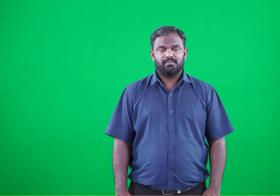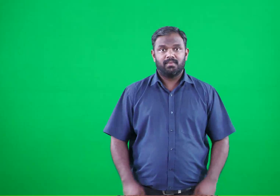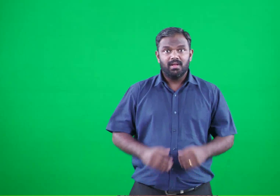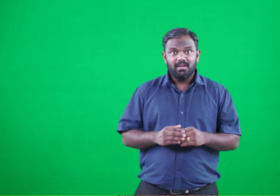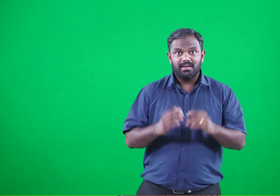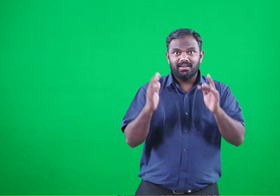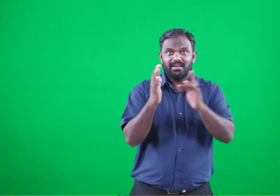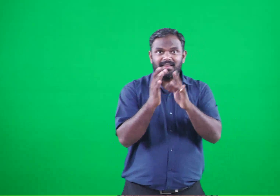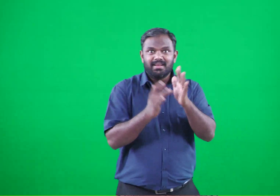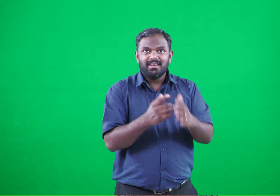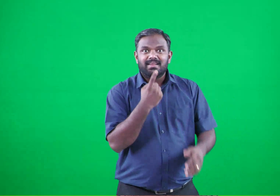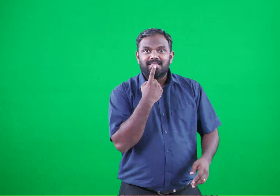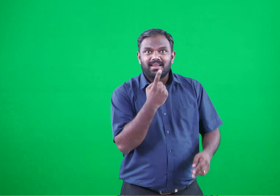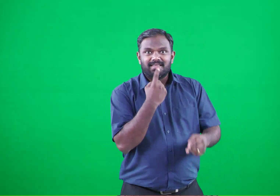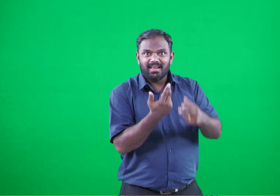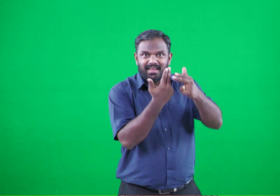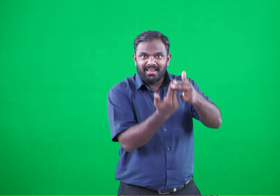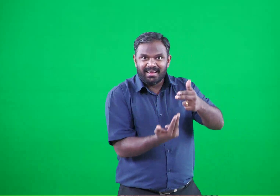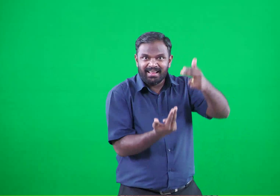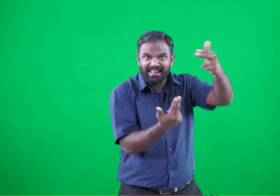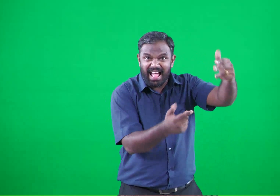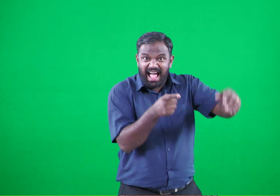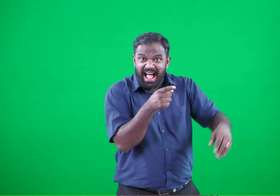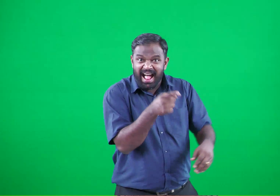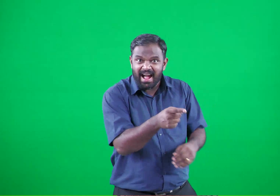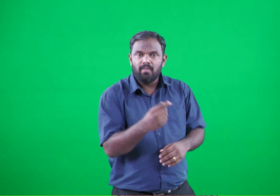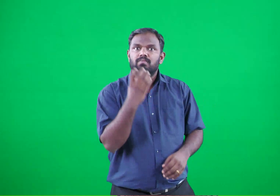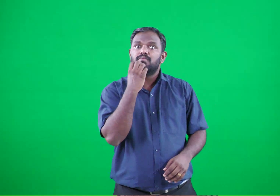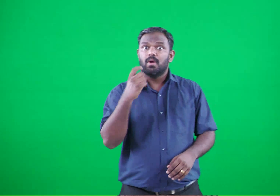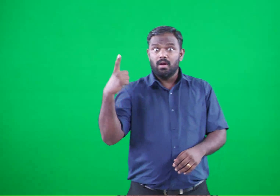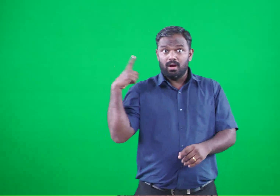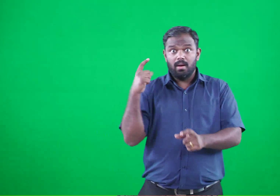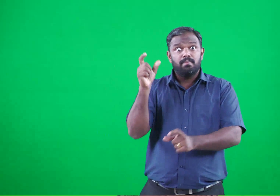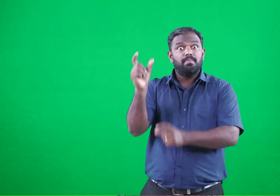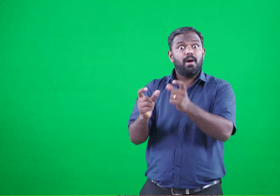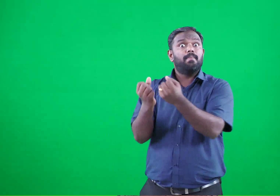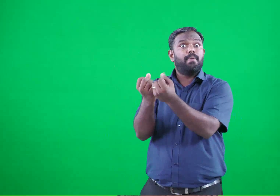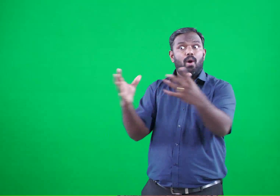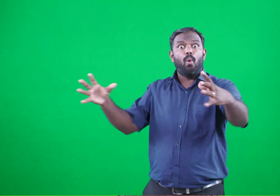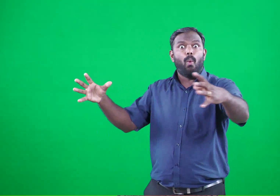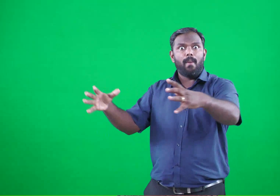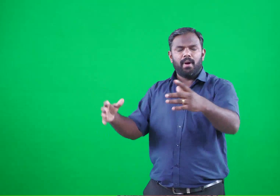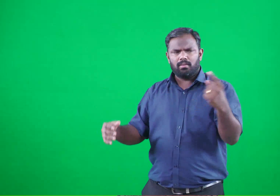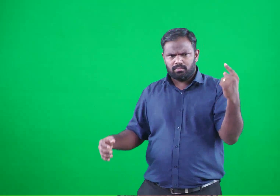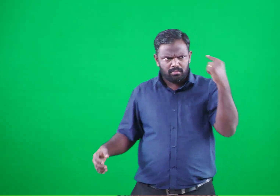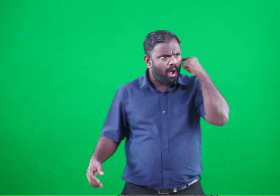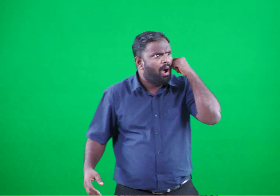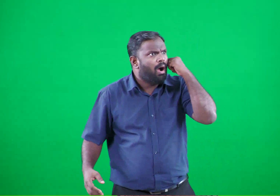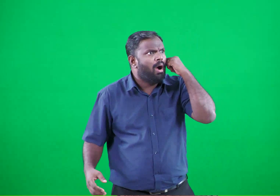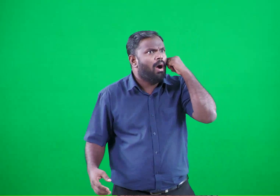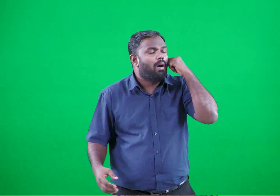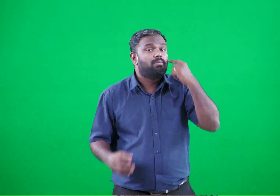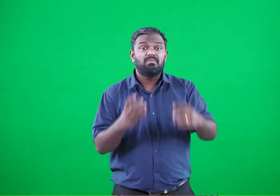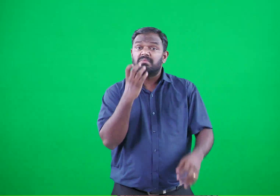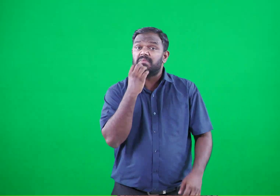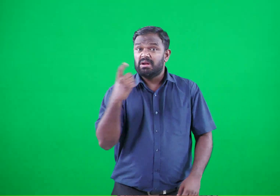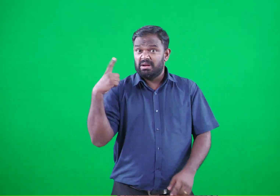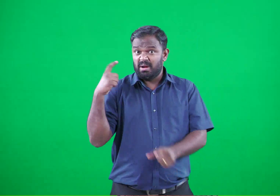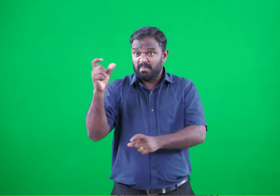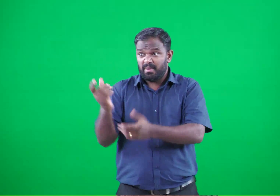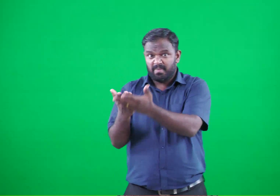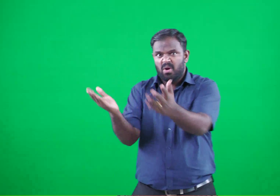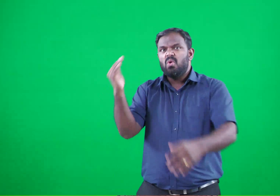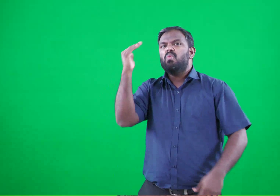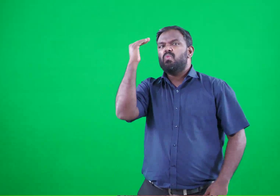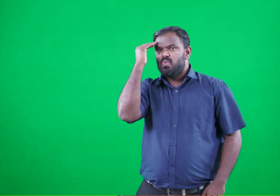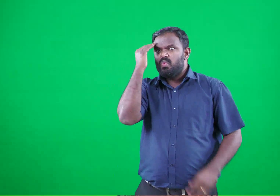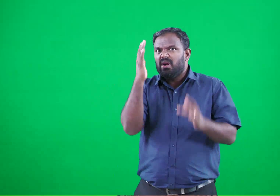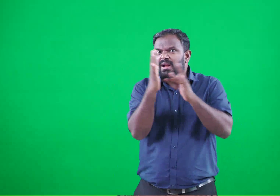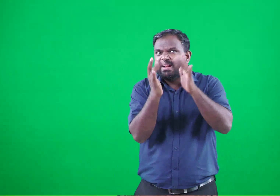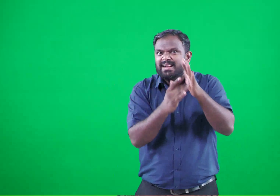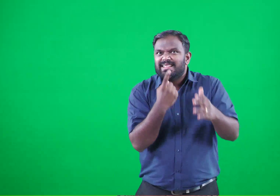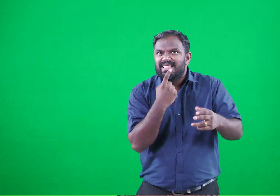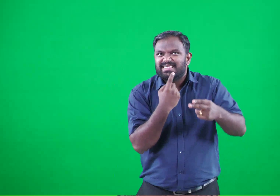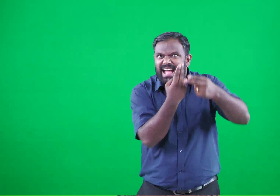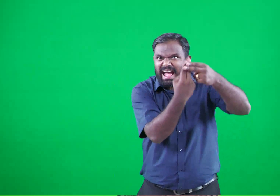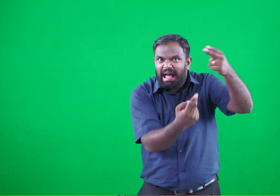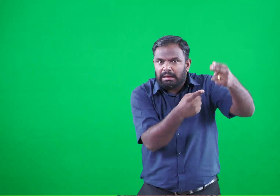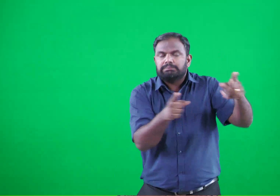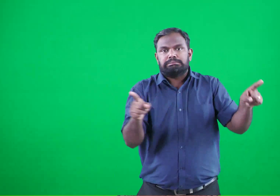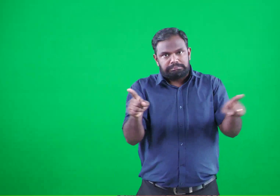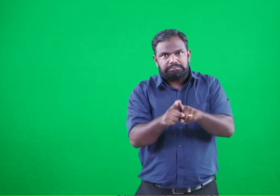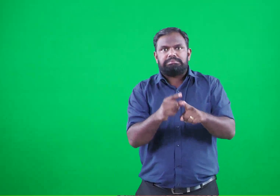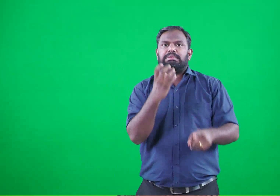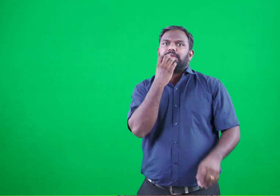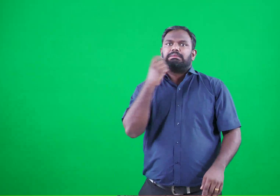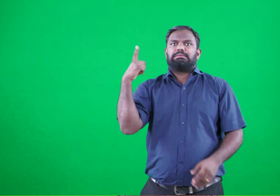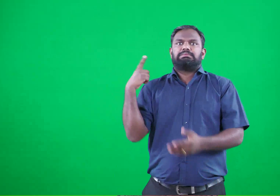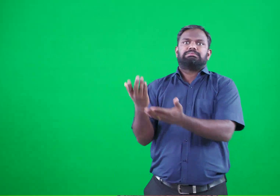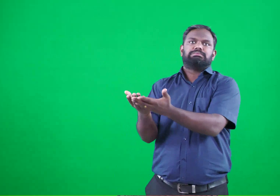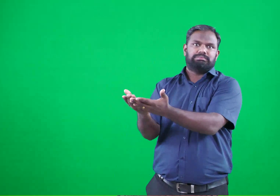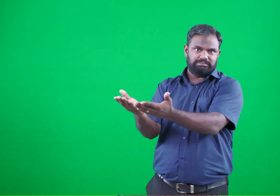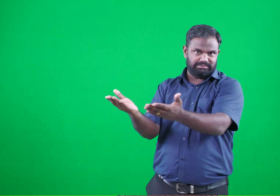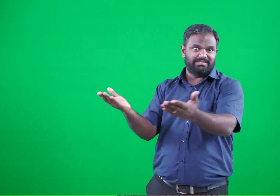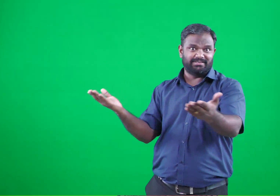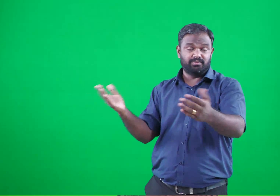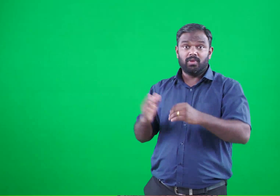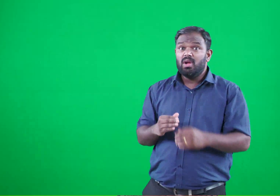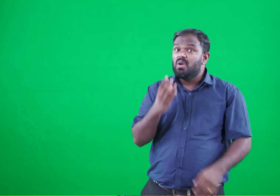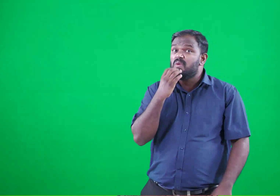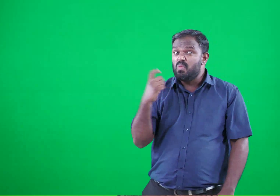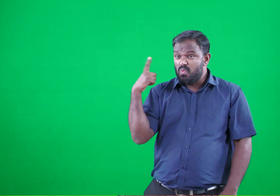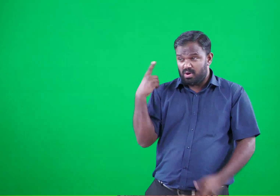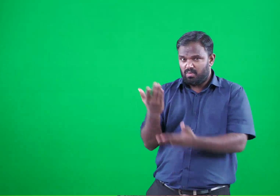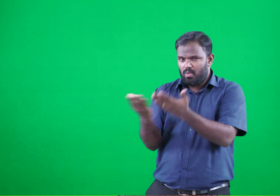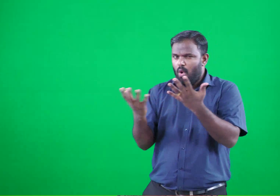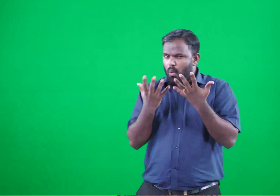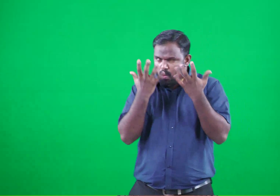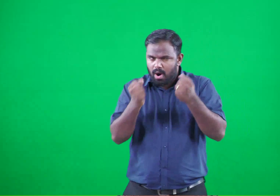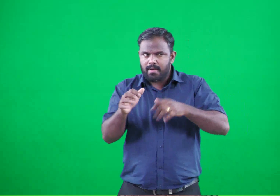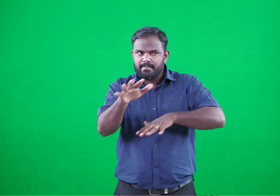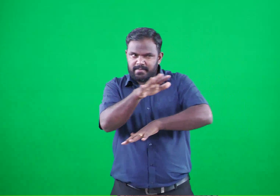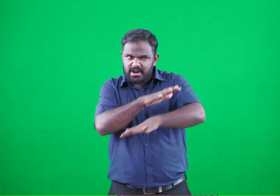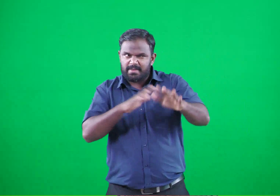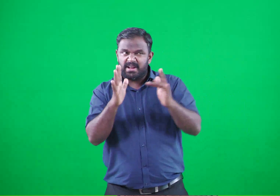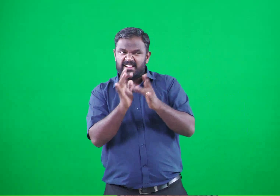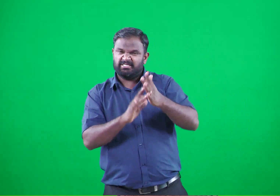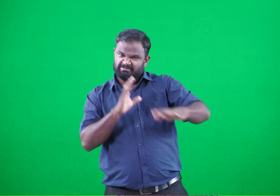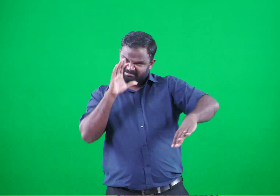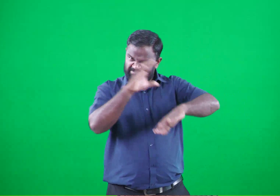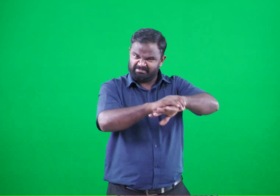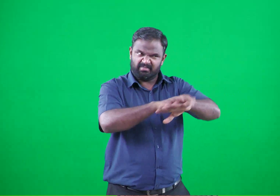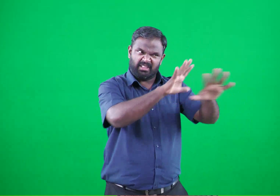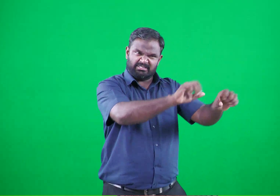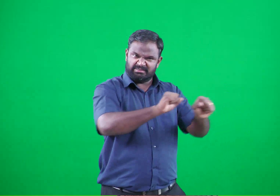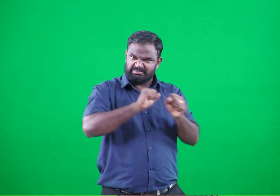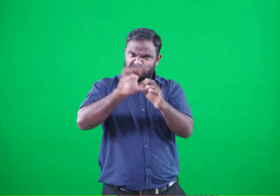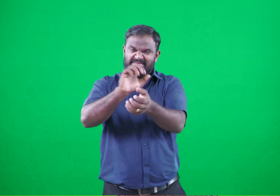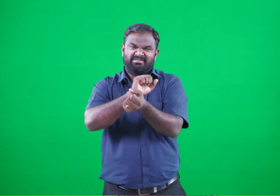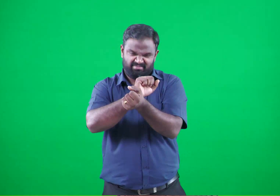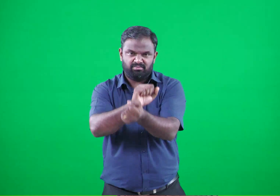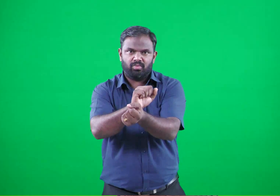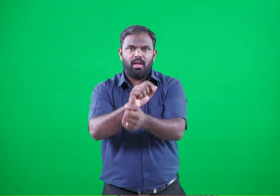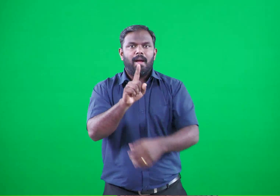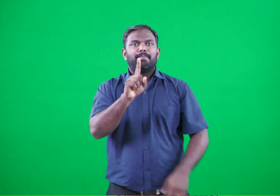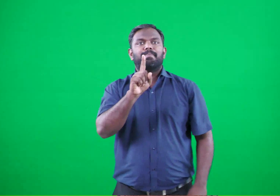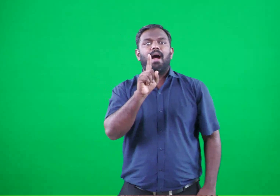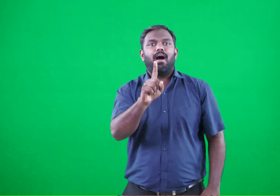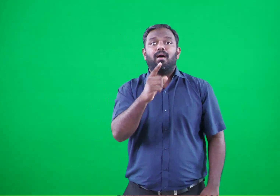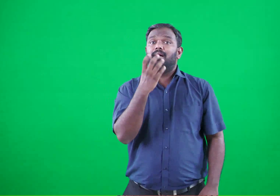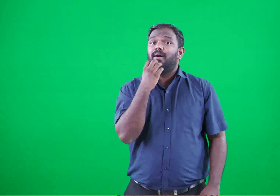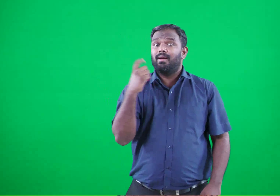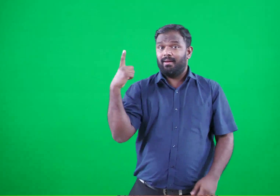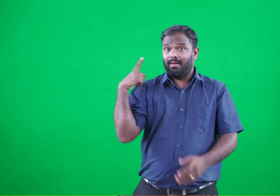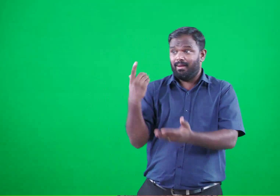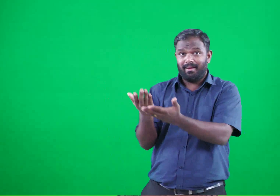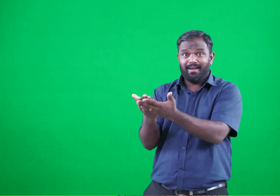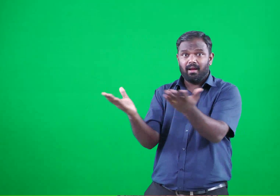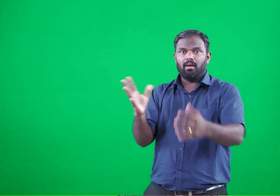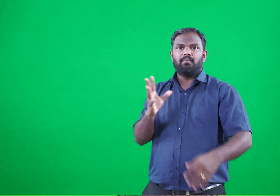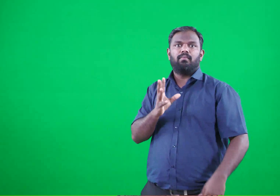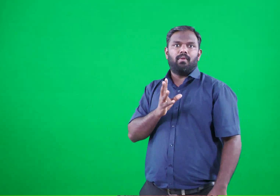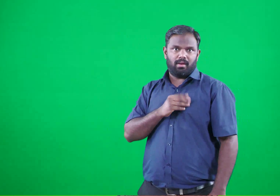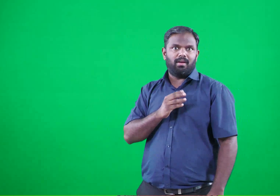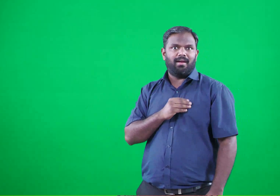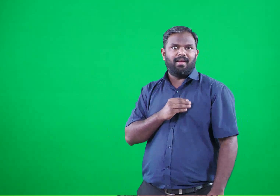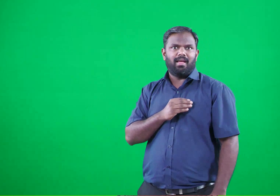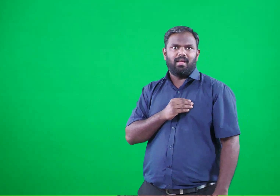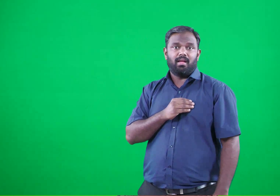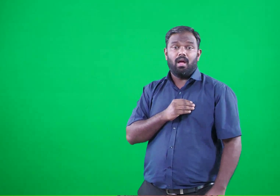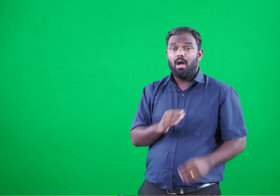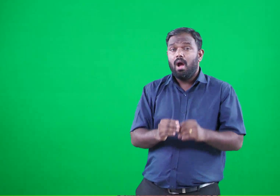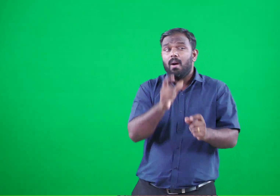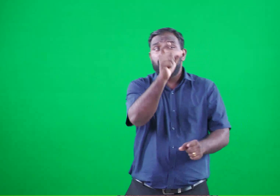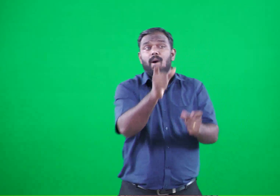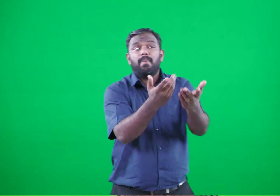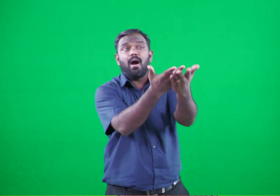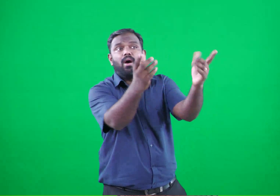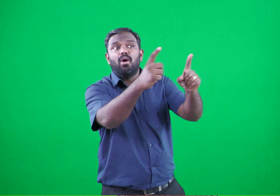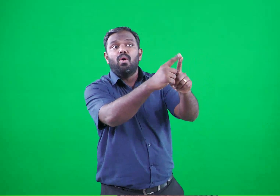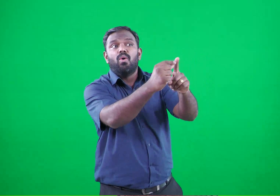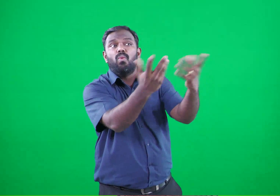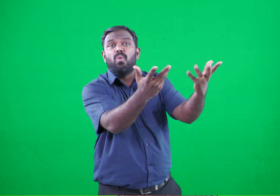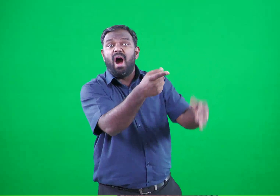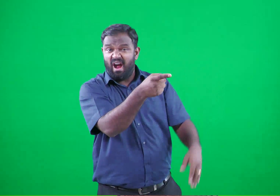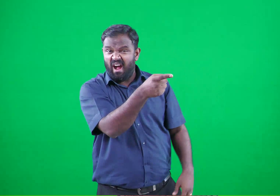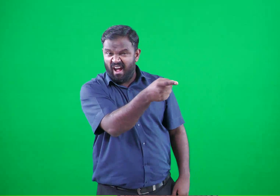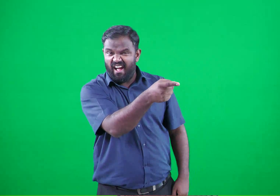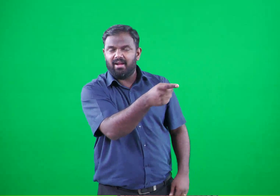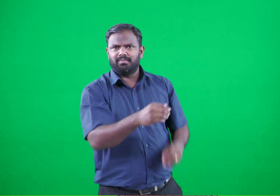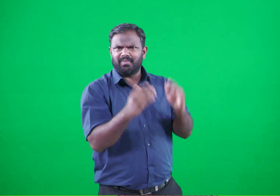At this, the leaders sought to arrest Jesus, for they knew that He had spoken this parable against them.